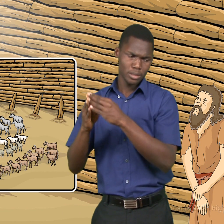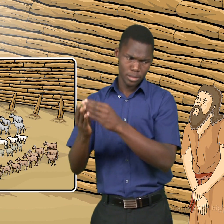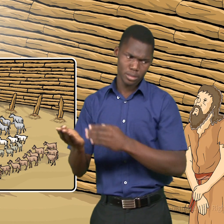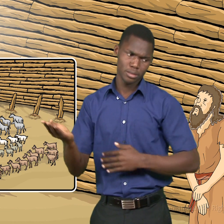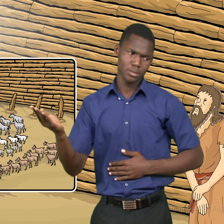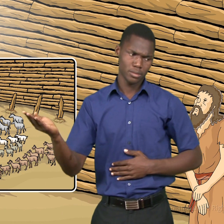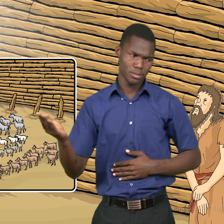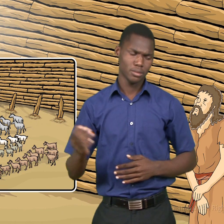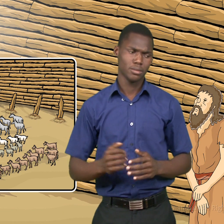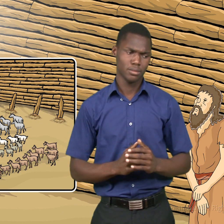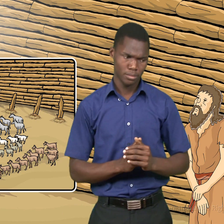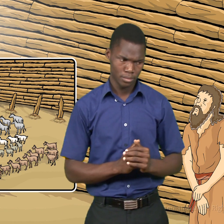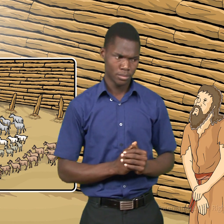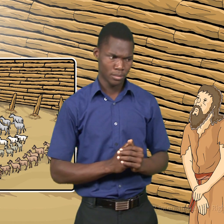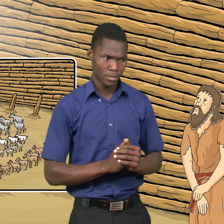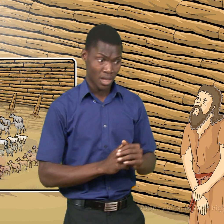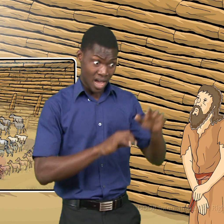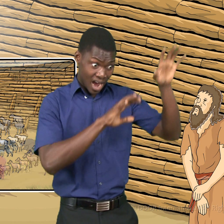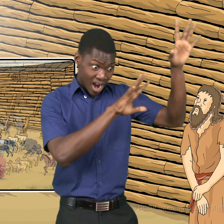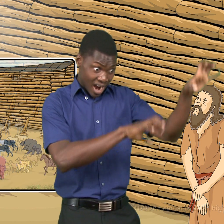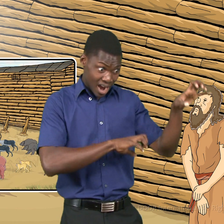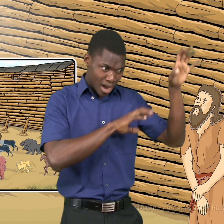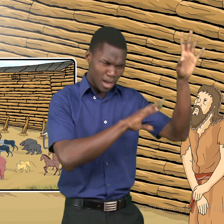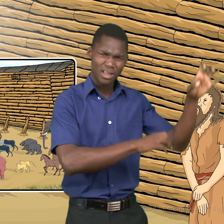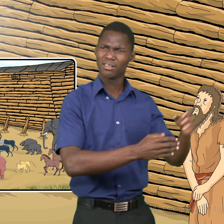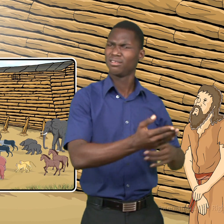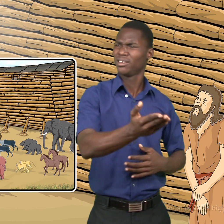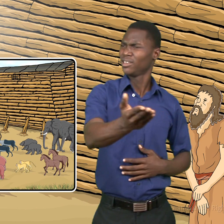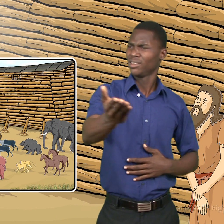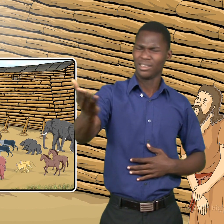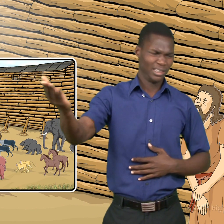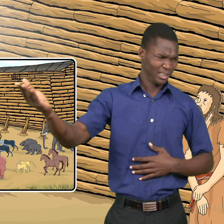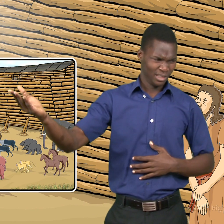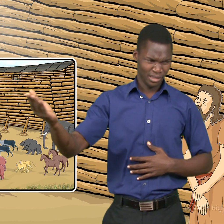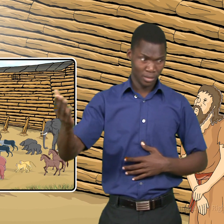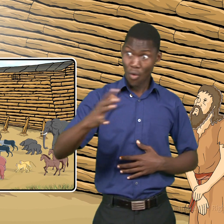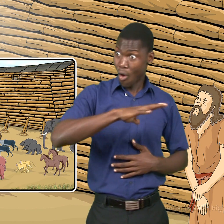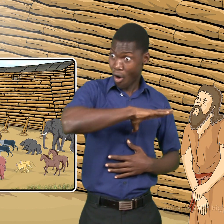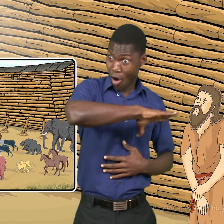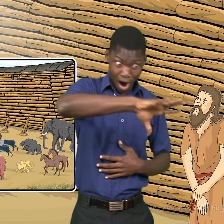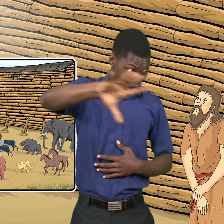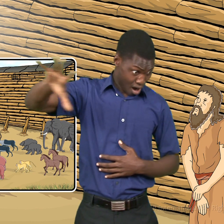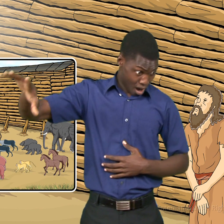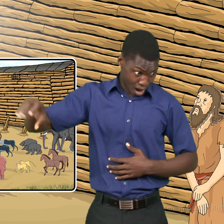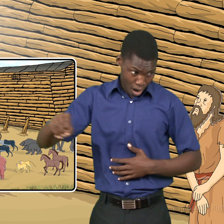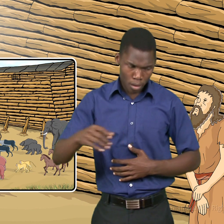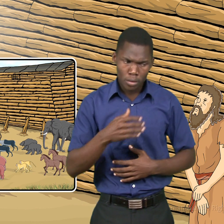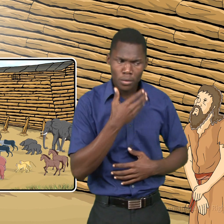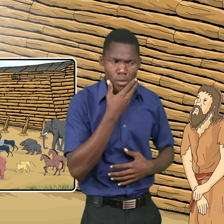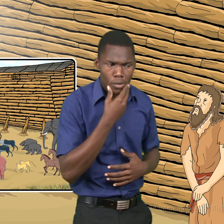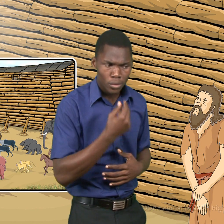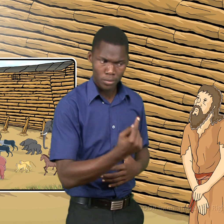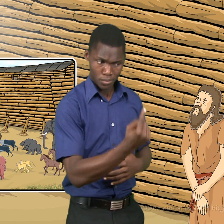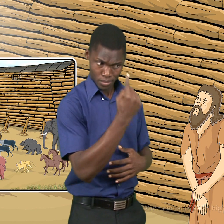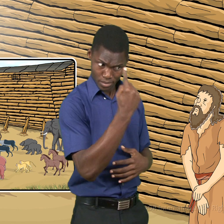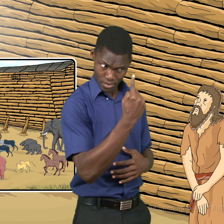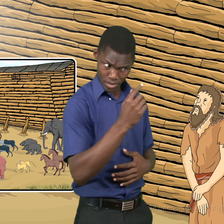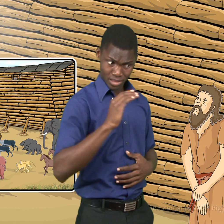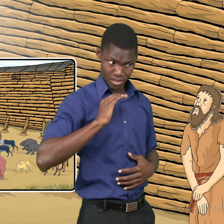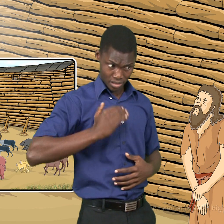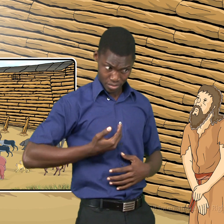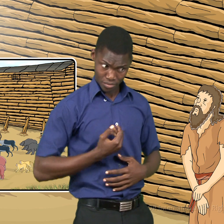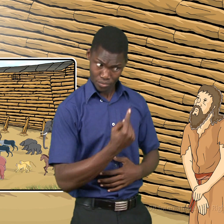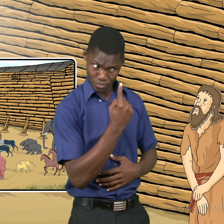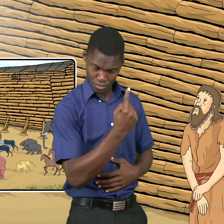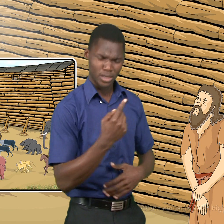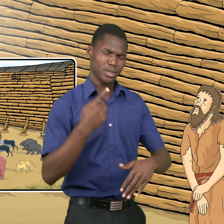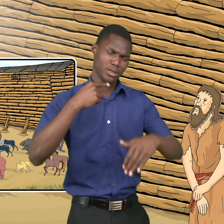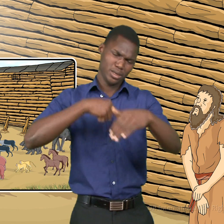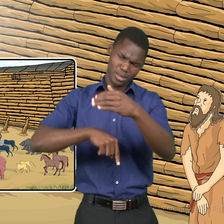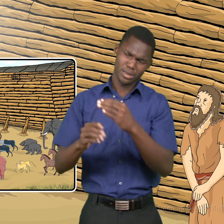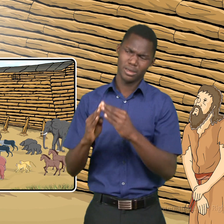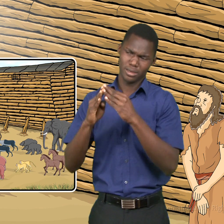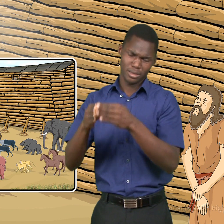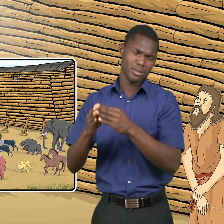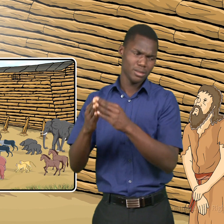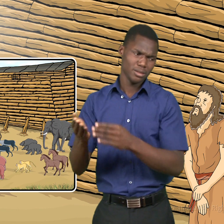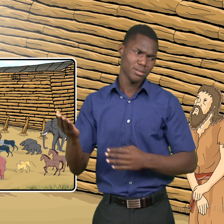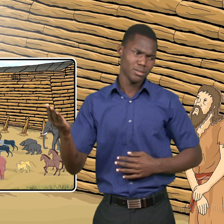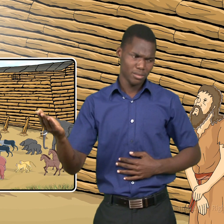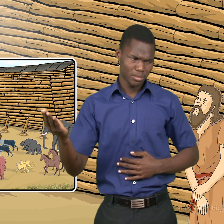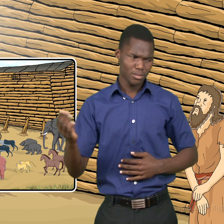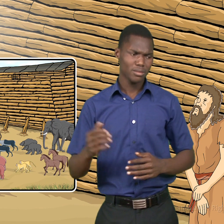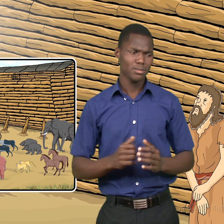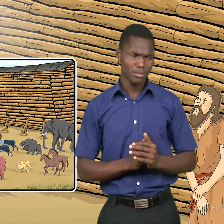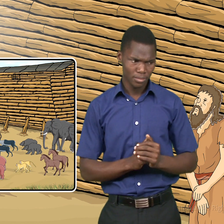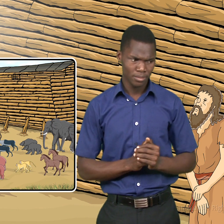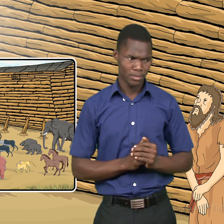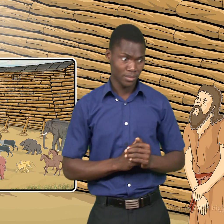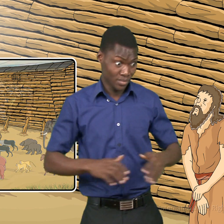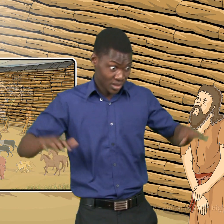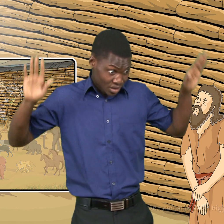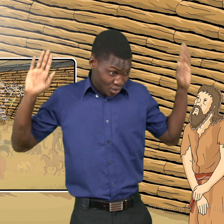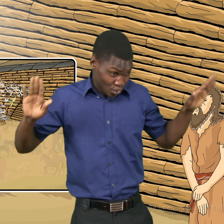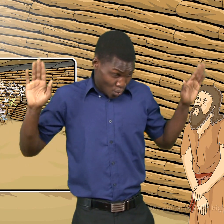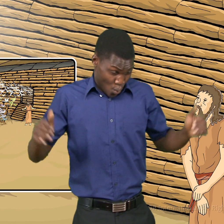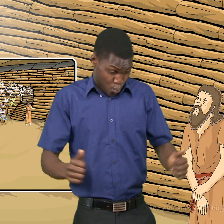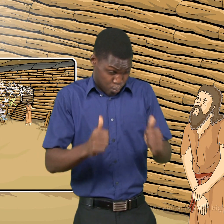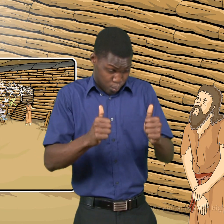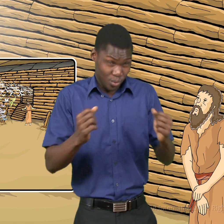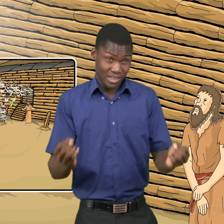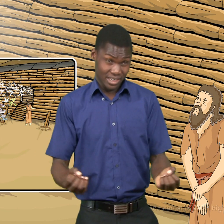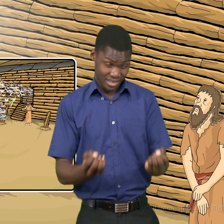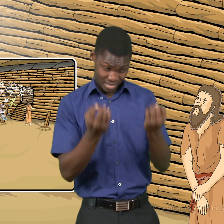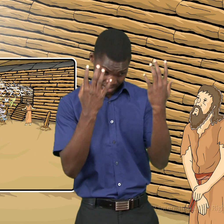a pair of every kind of unclean animal, a male and its mate;